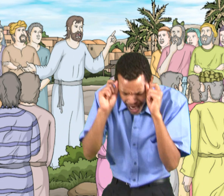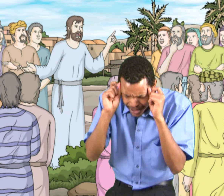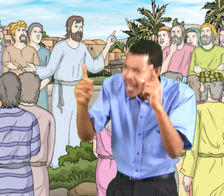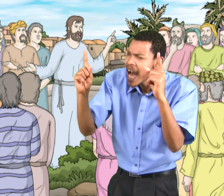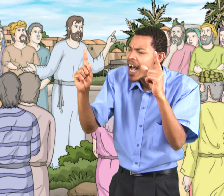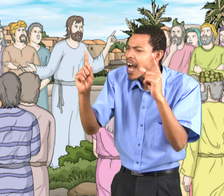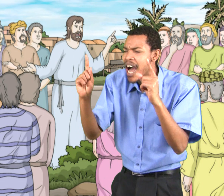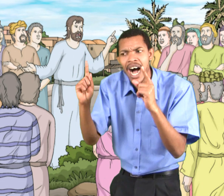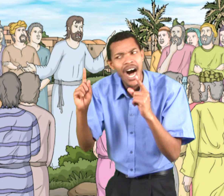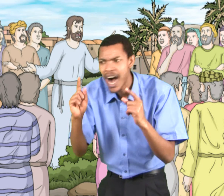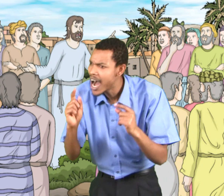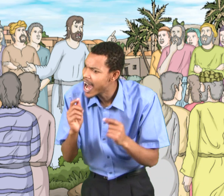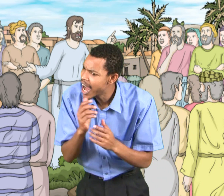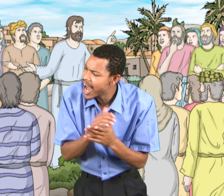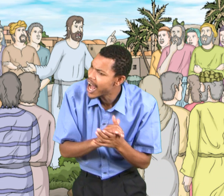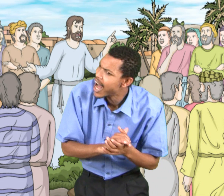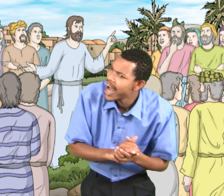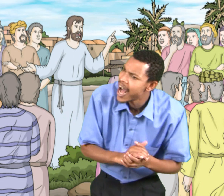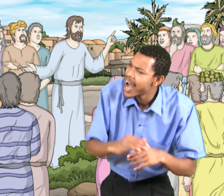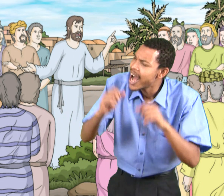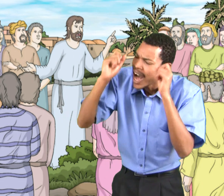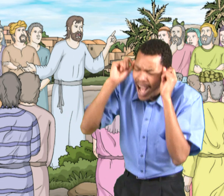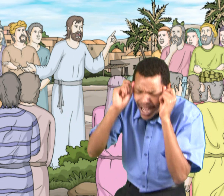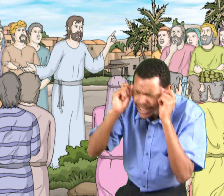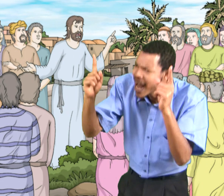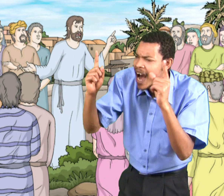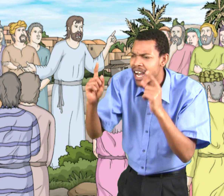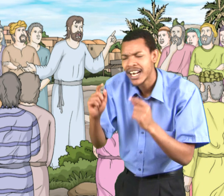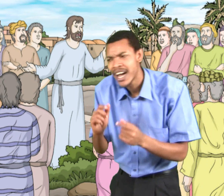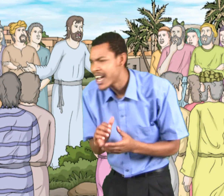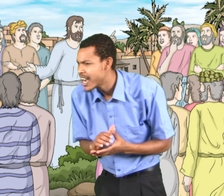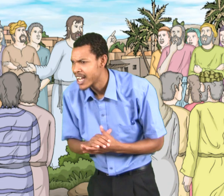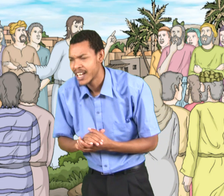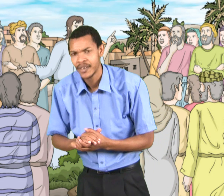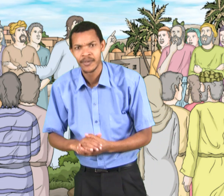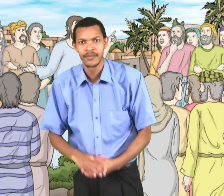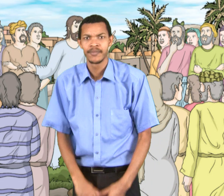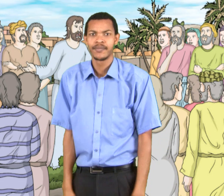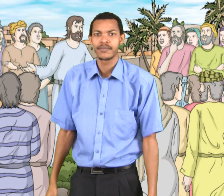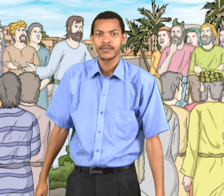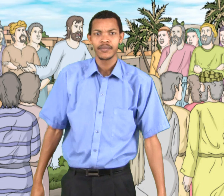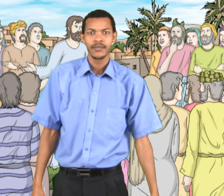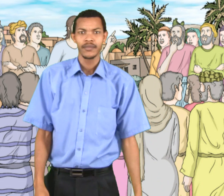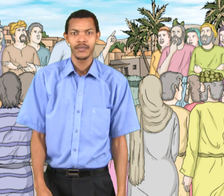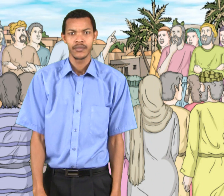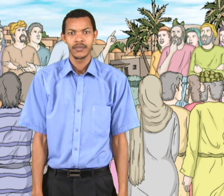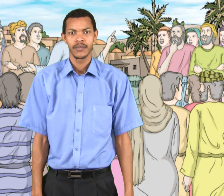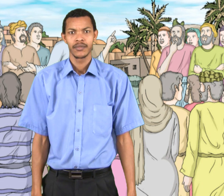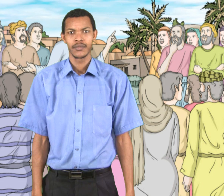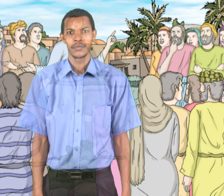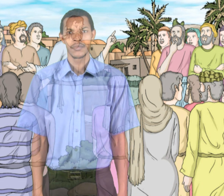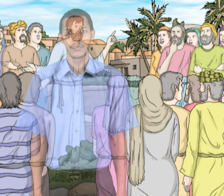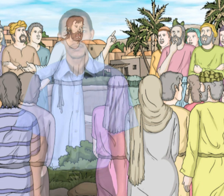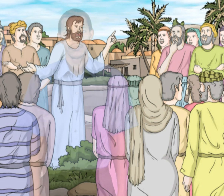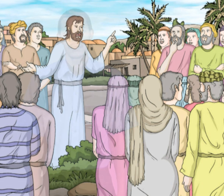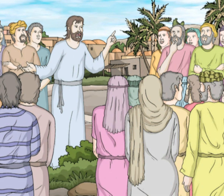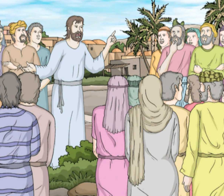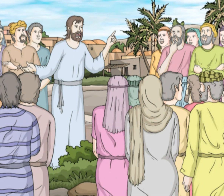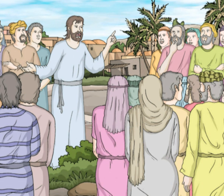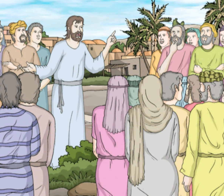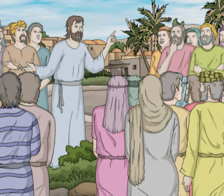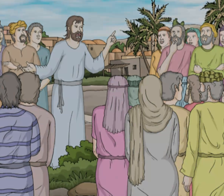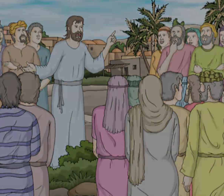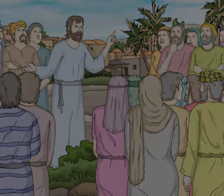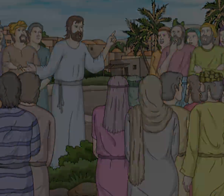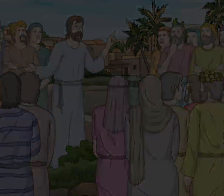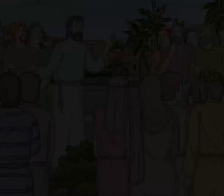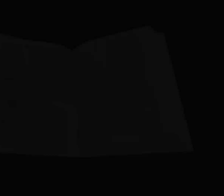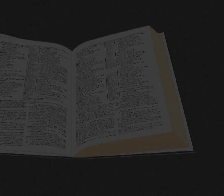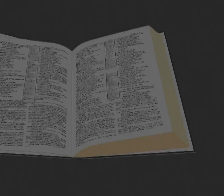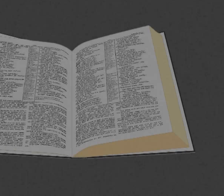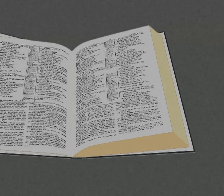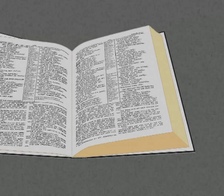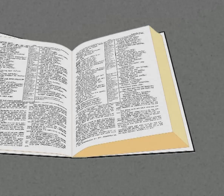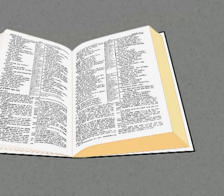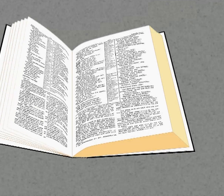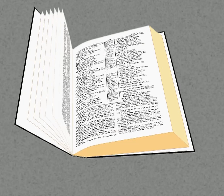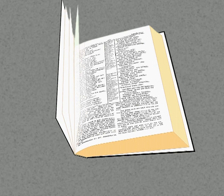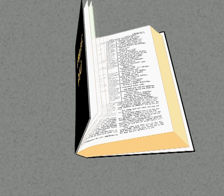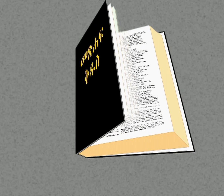And everyone was amazed.